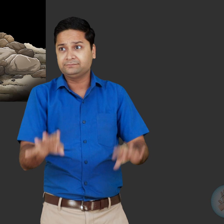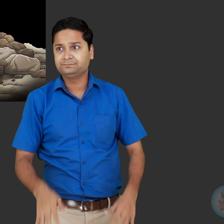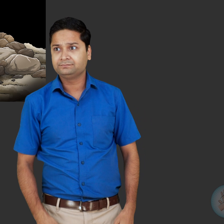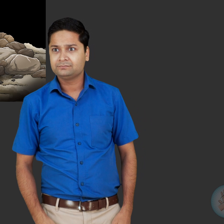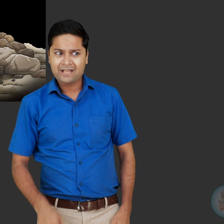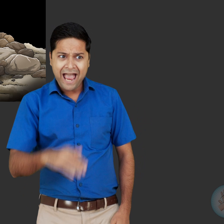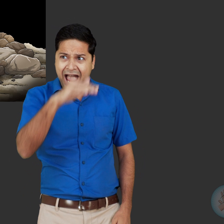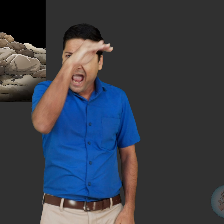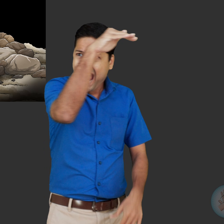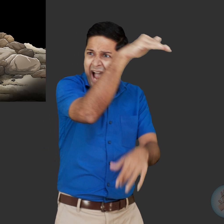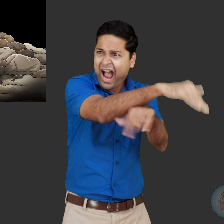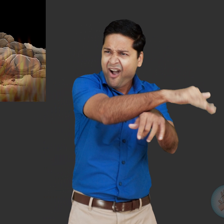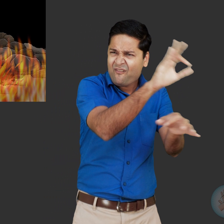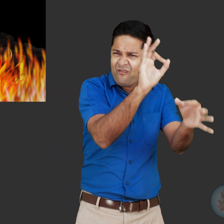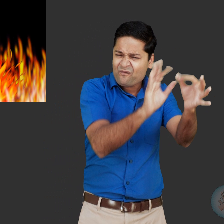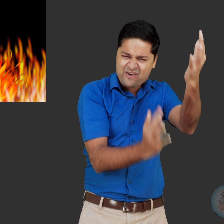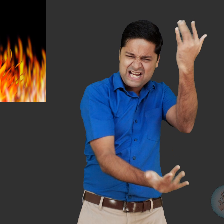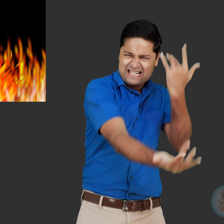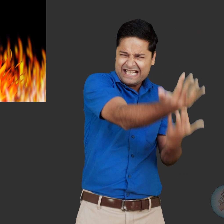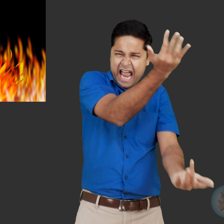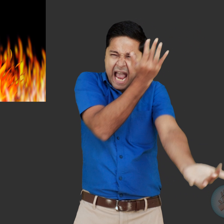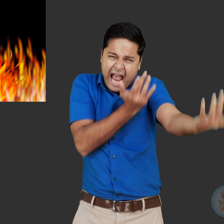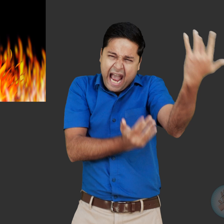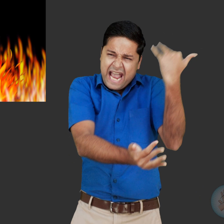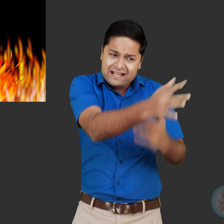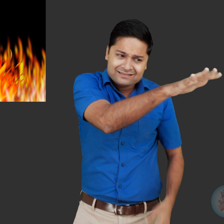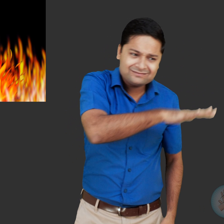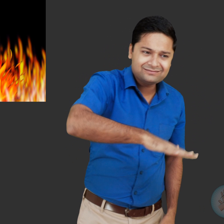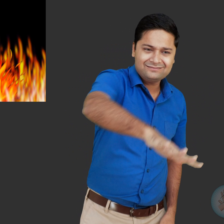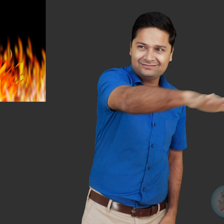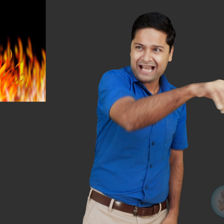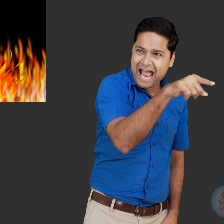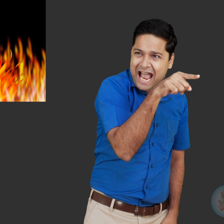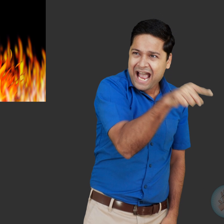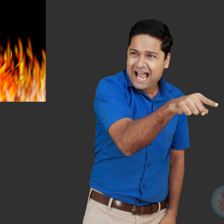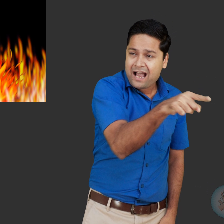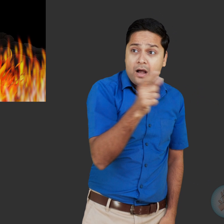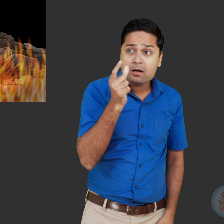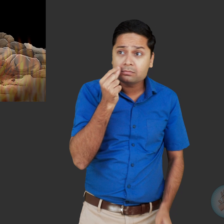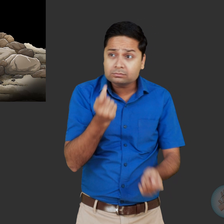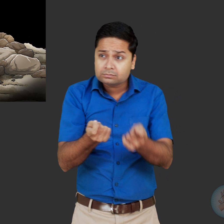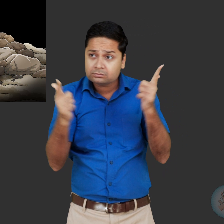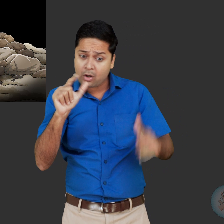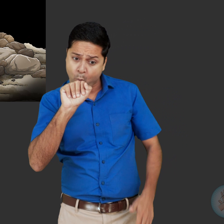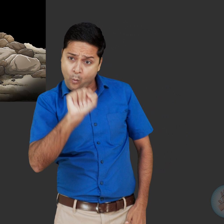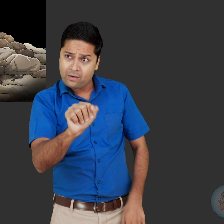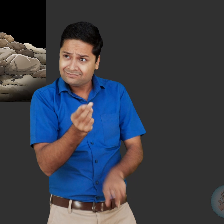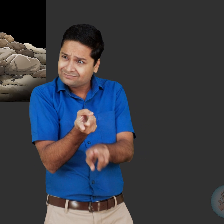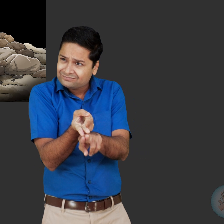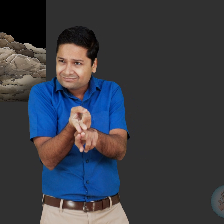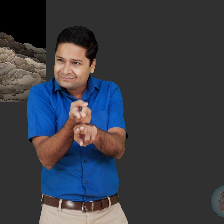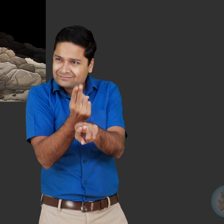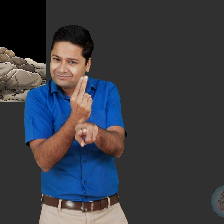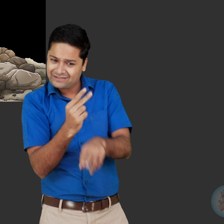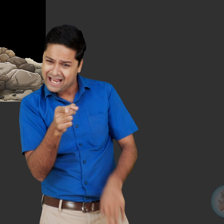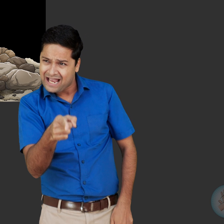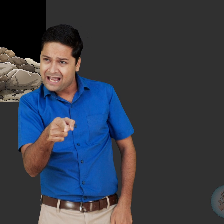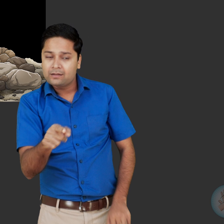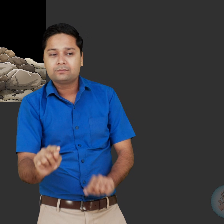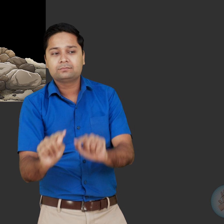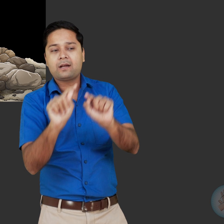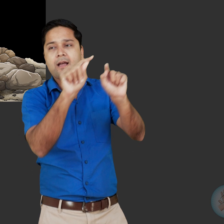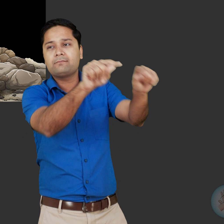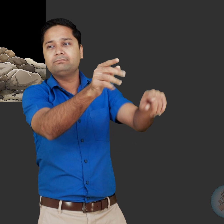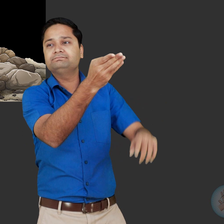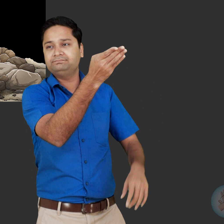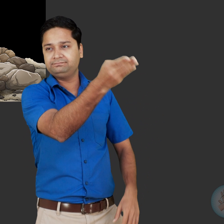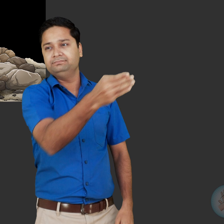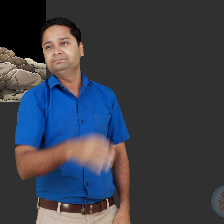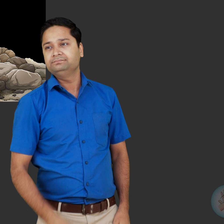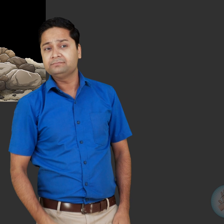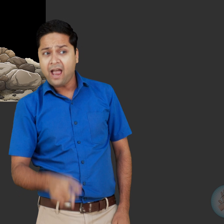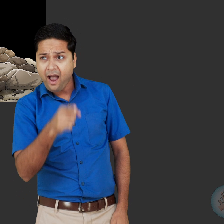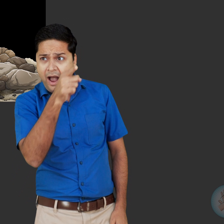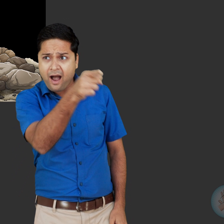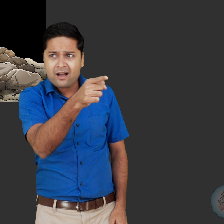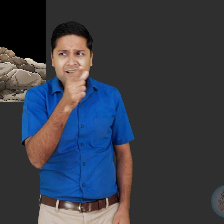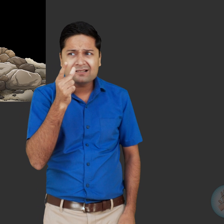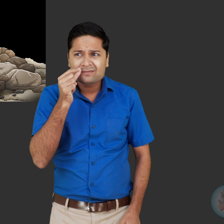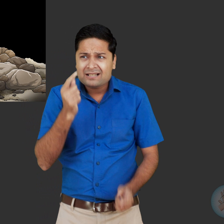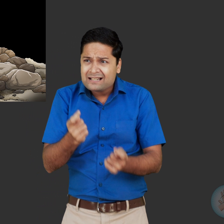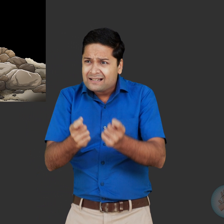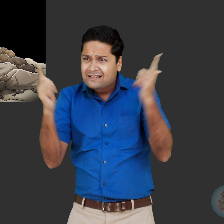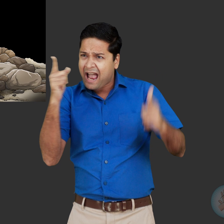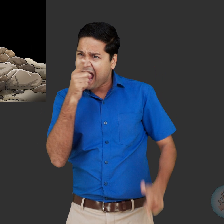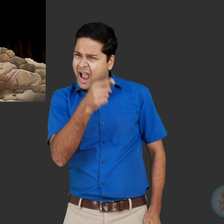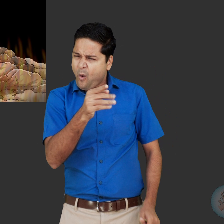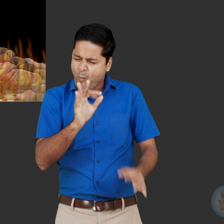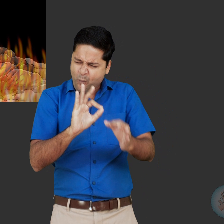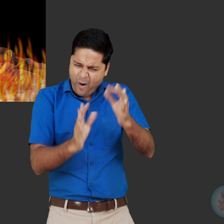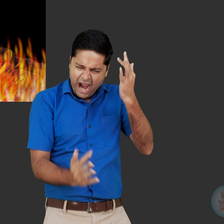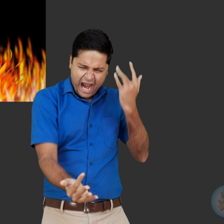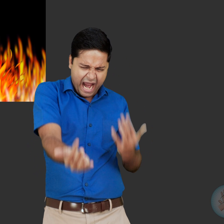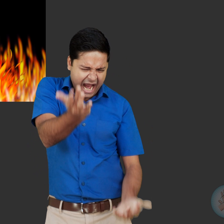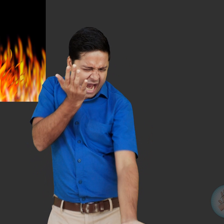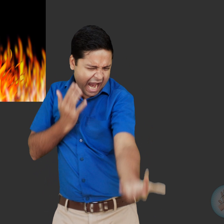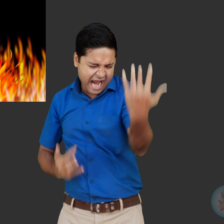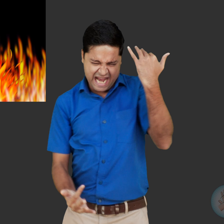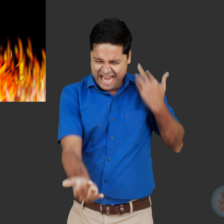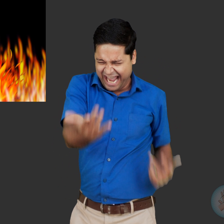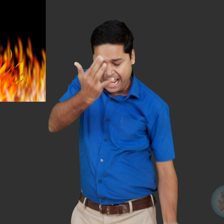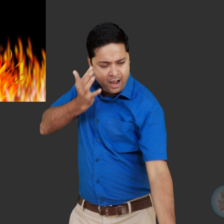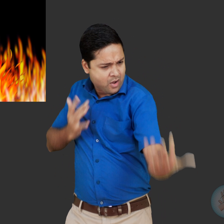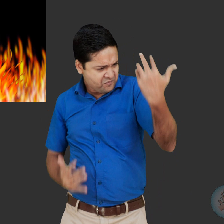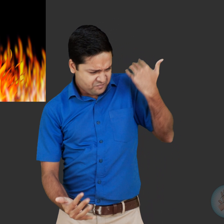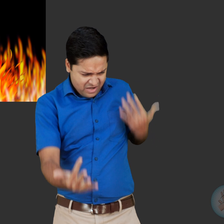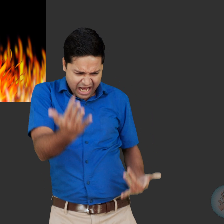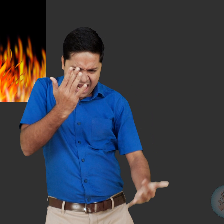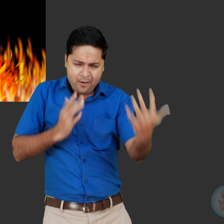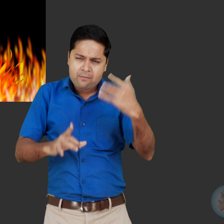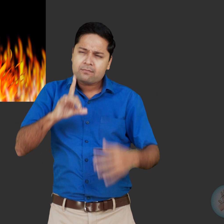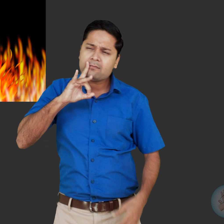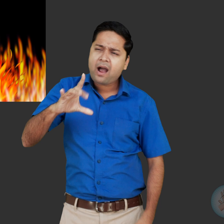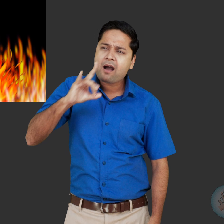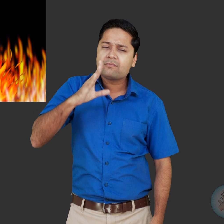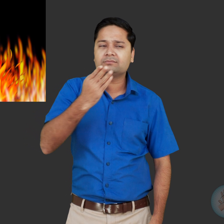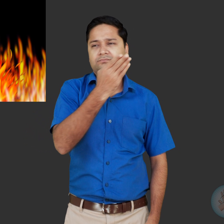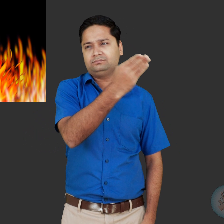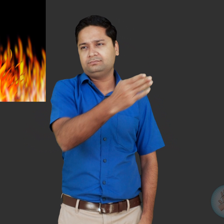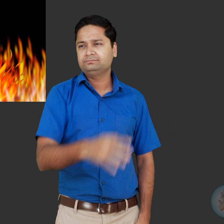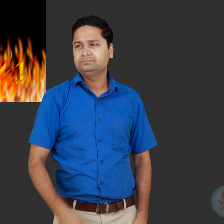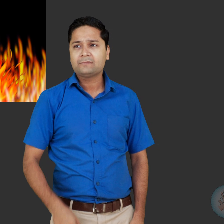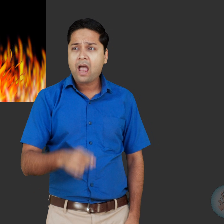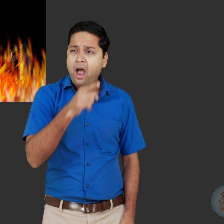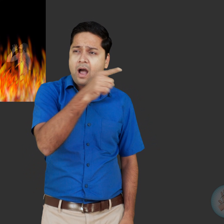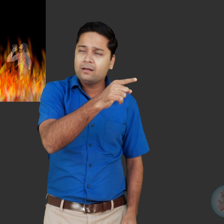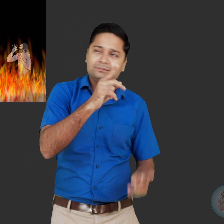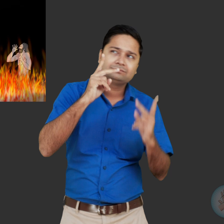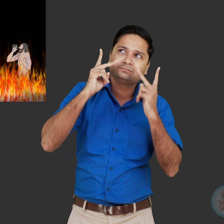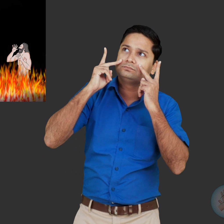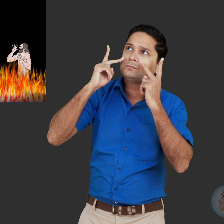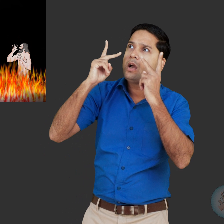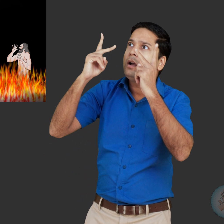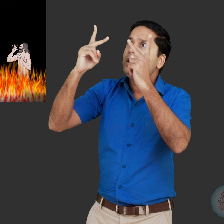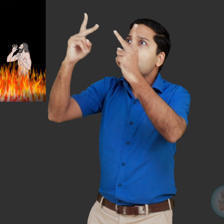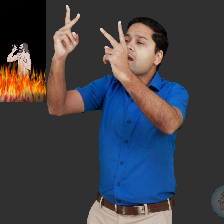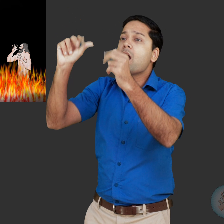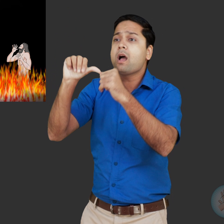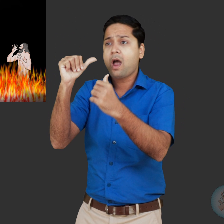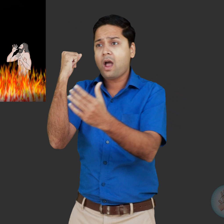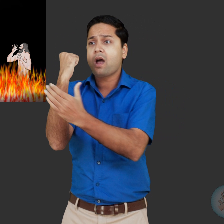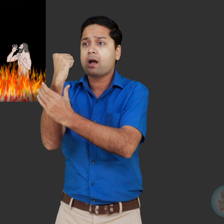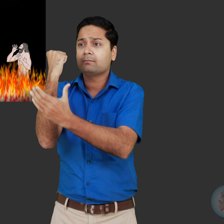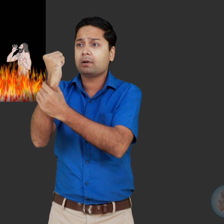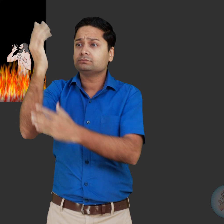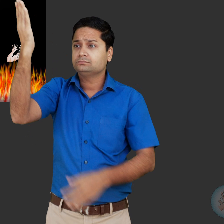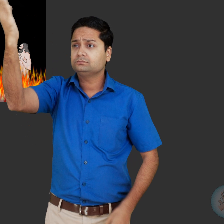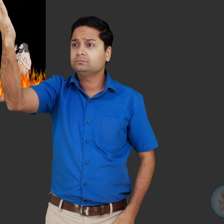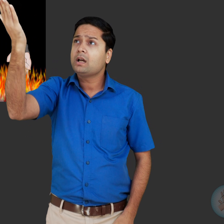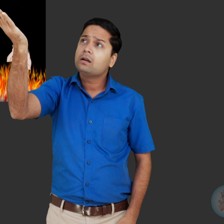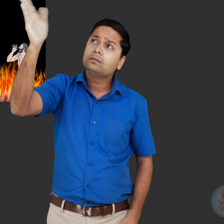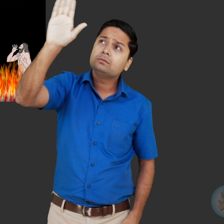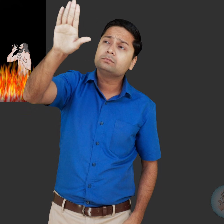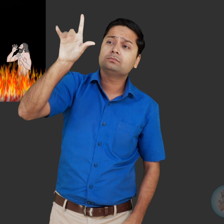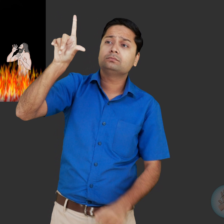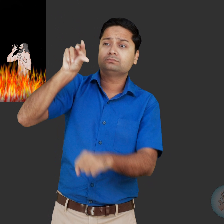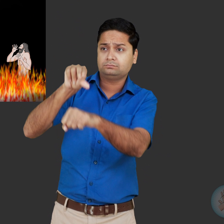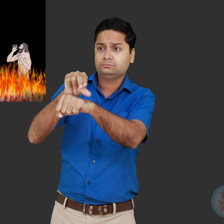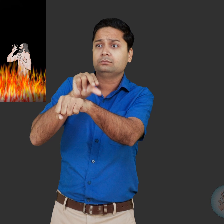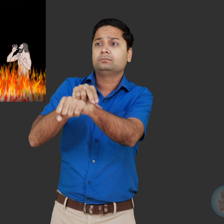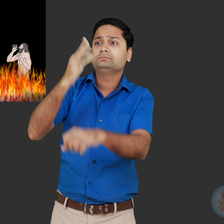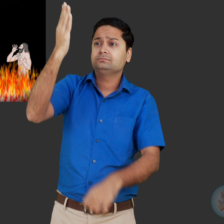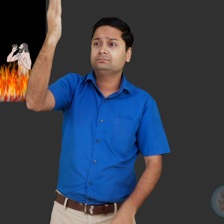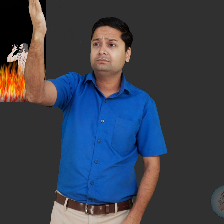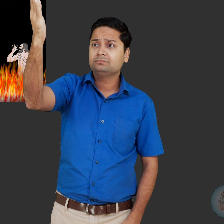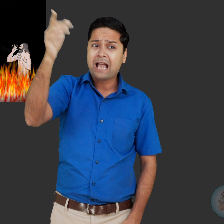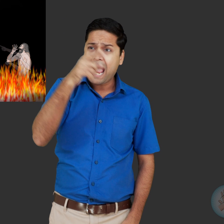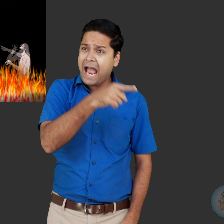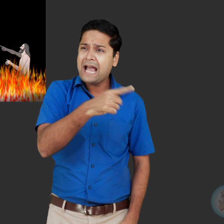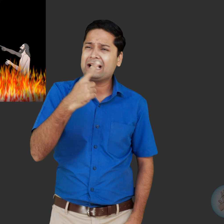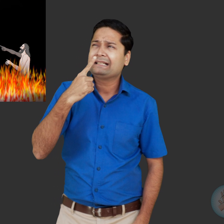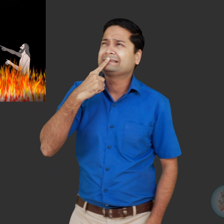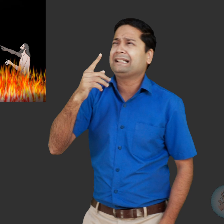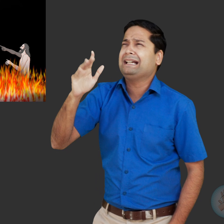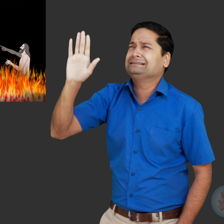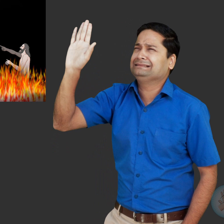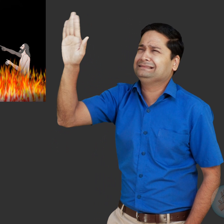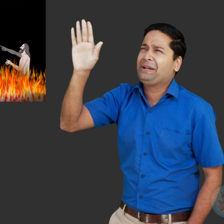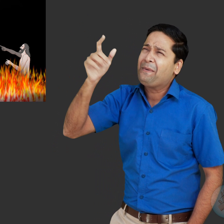In Hades, where he was in torment, he looked up and saw Abraham from afar, with Lazarus by his side.